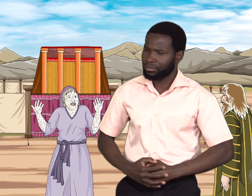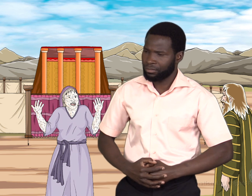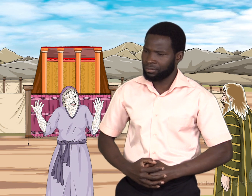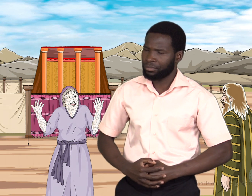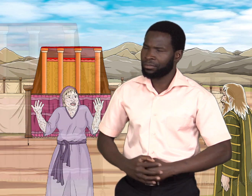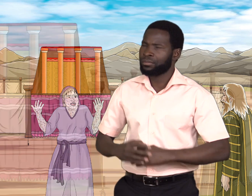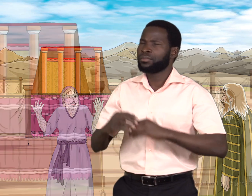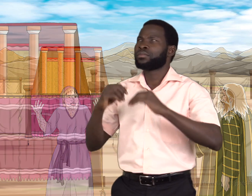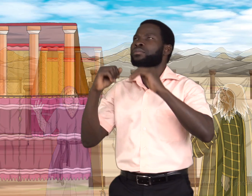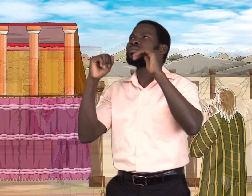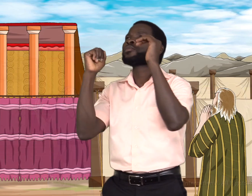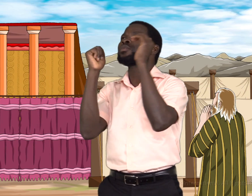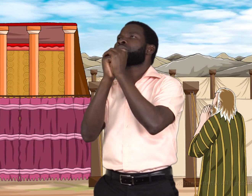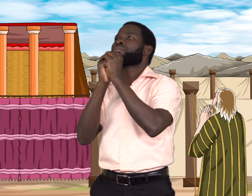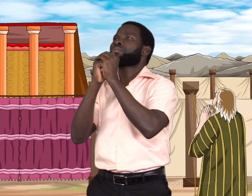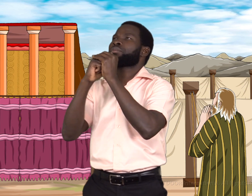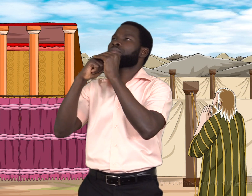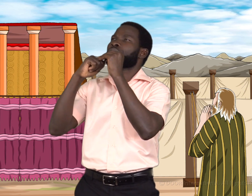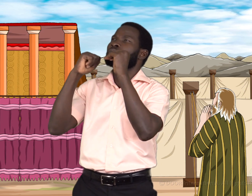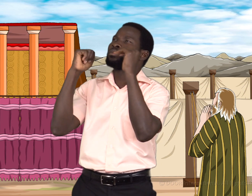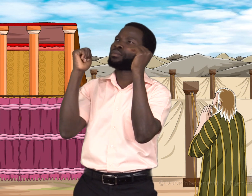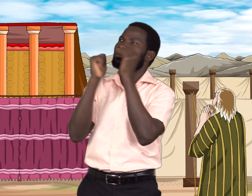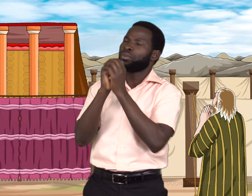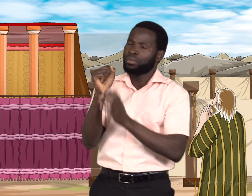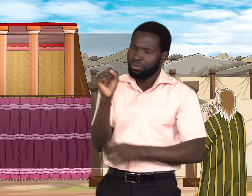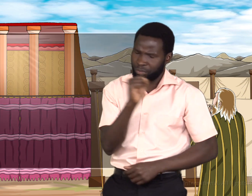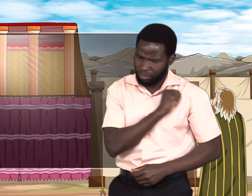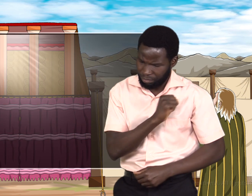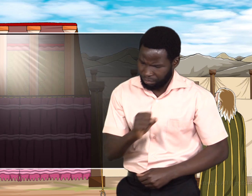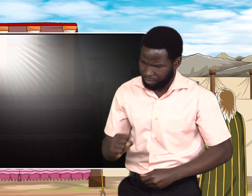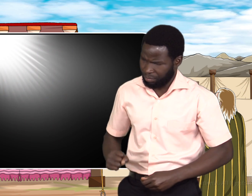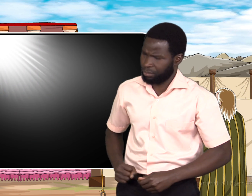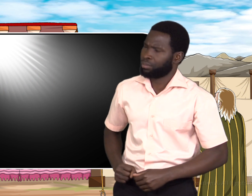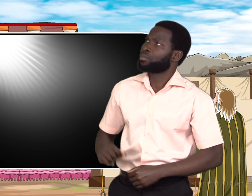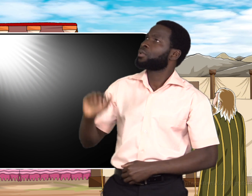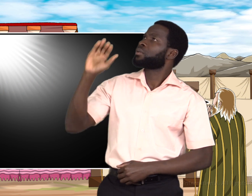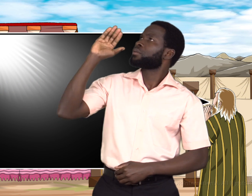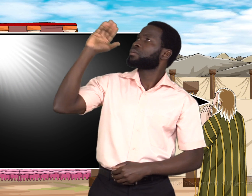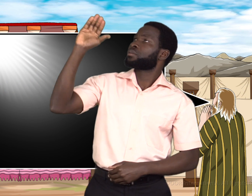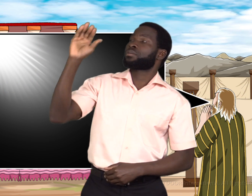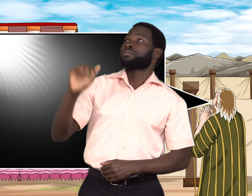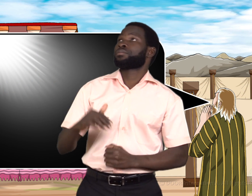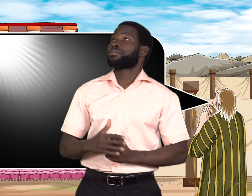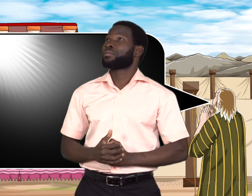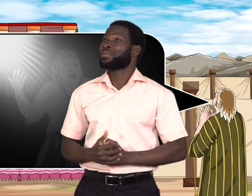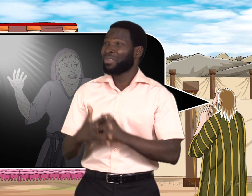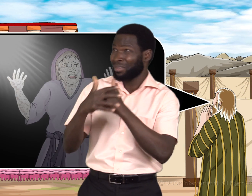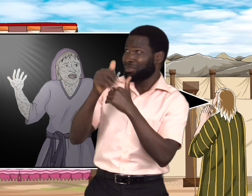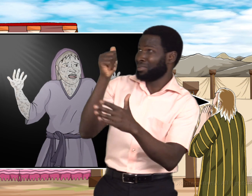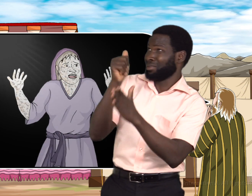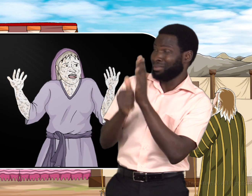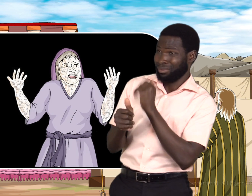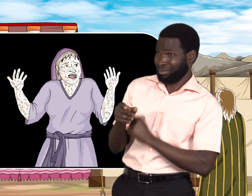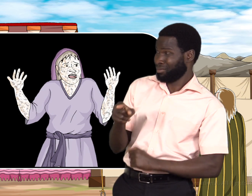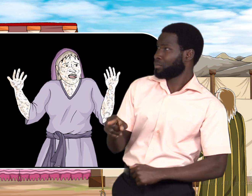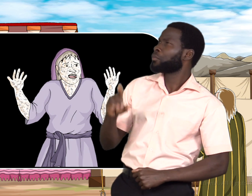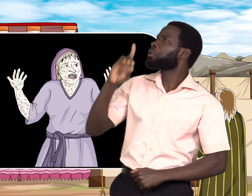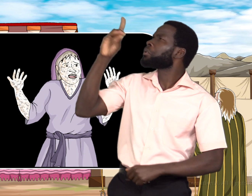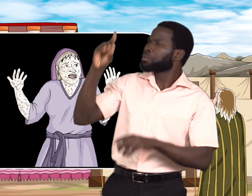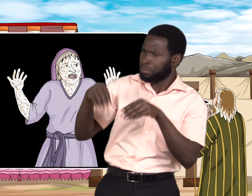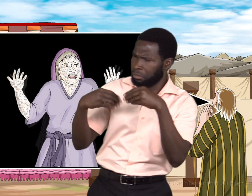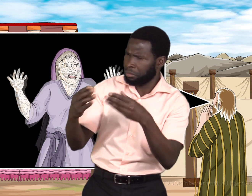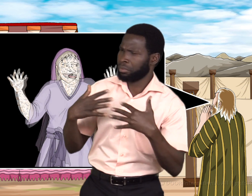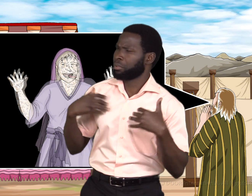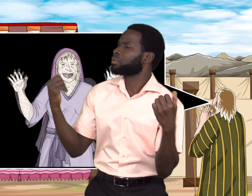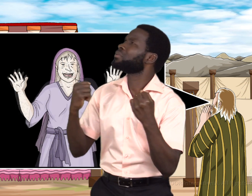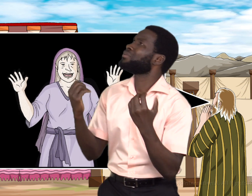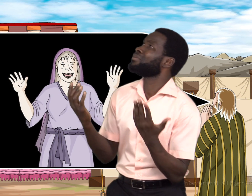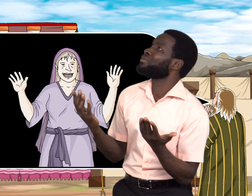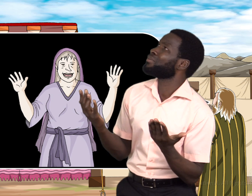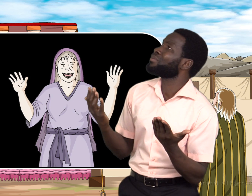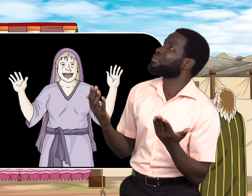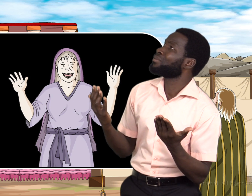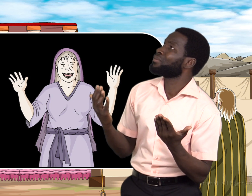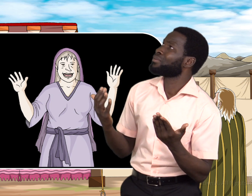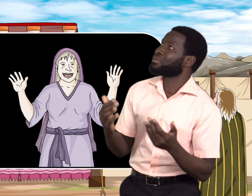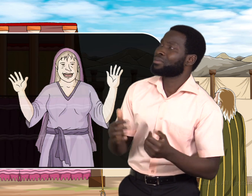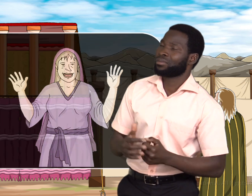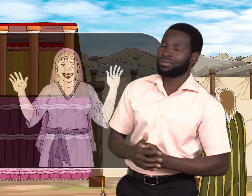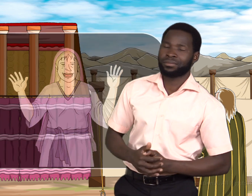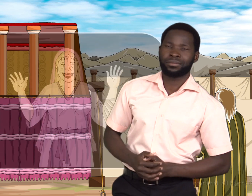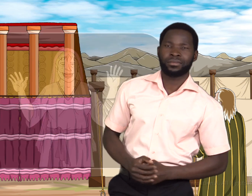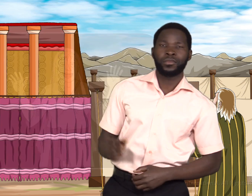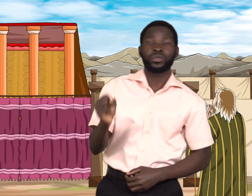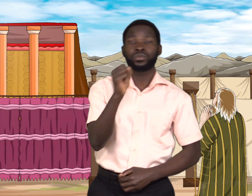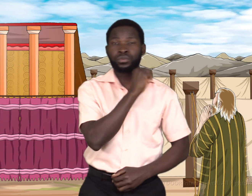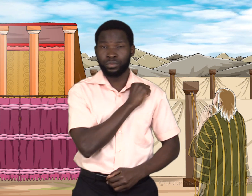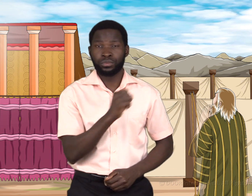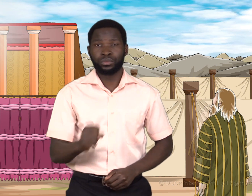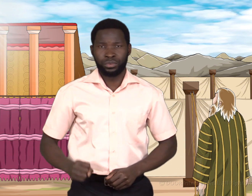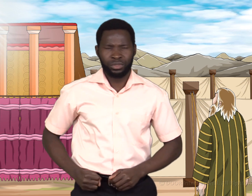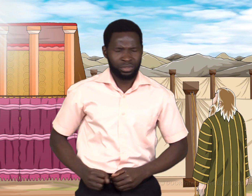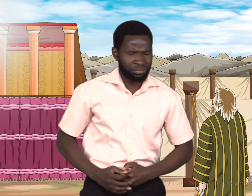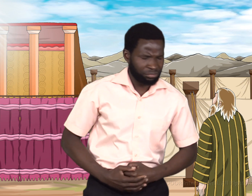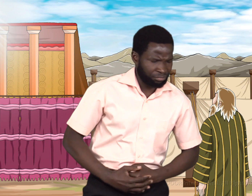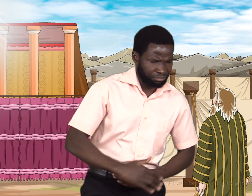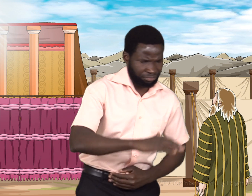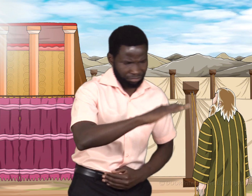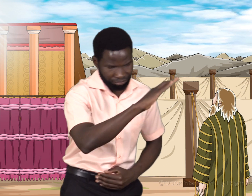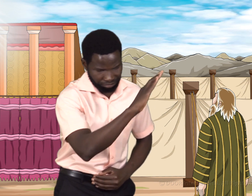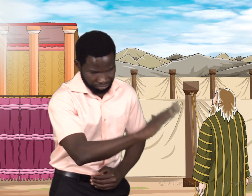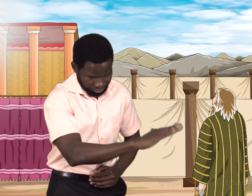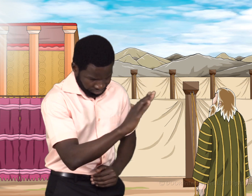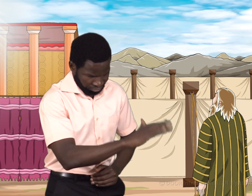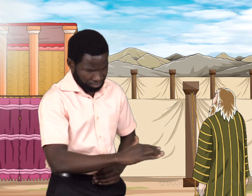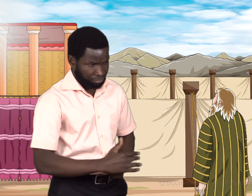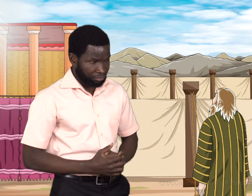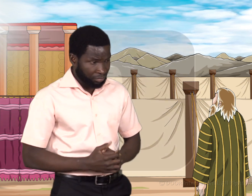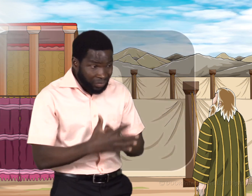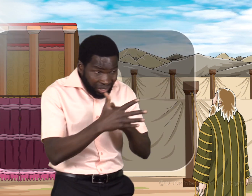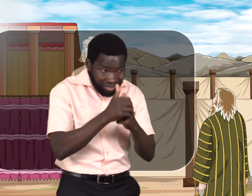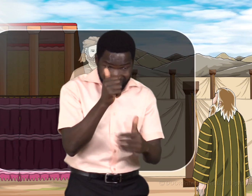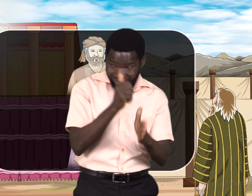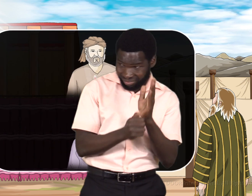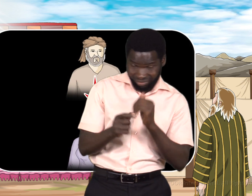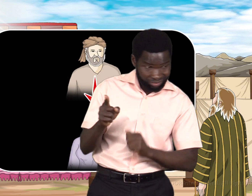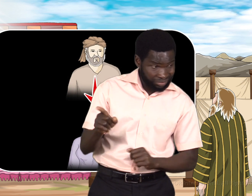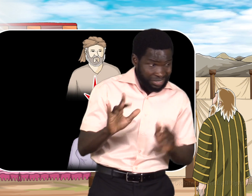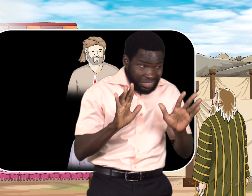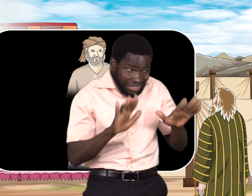So Moses cried out to the LORD, “O God, please heal her!”